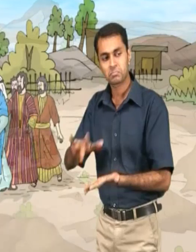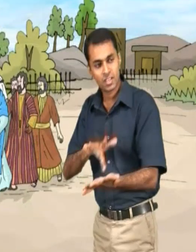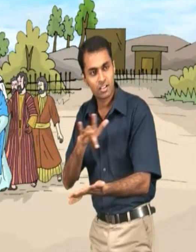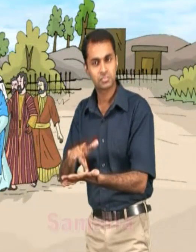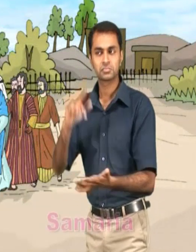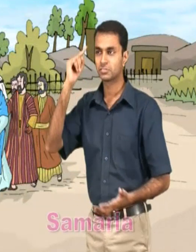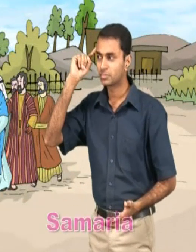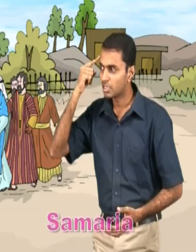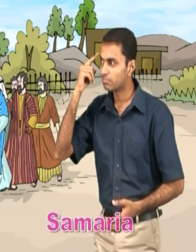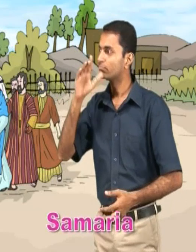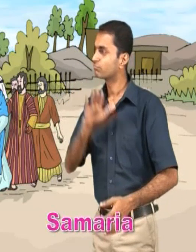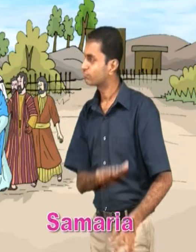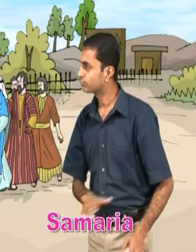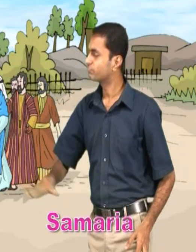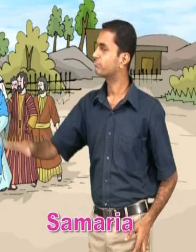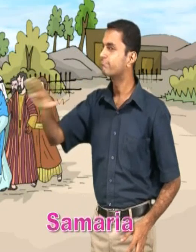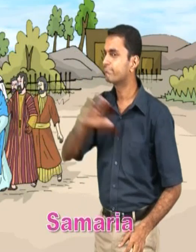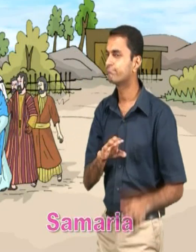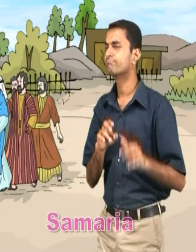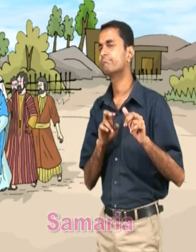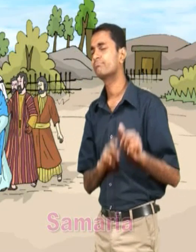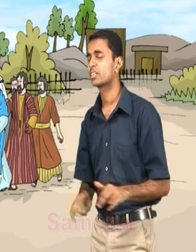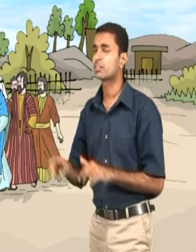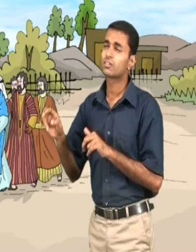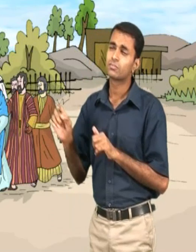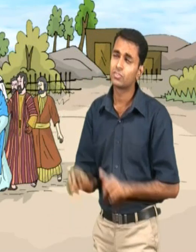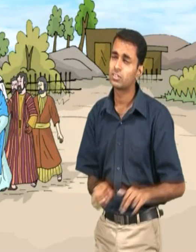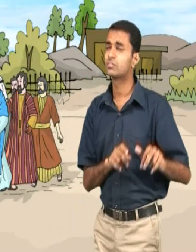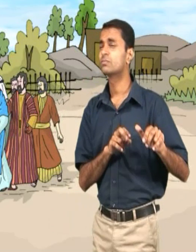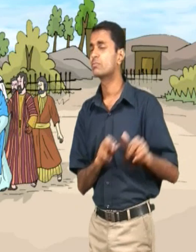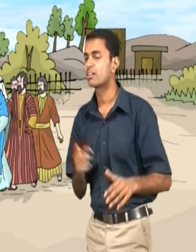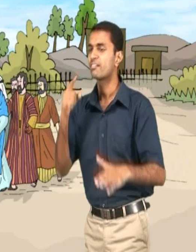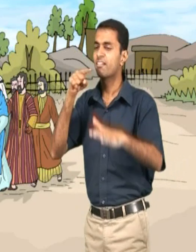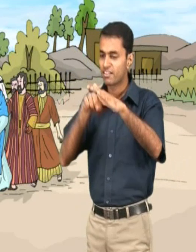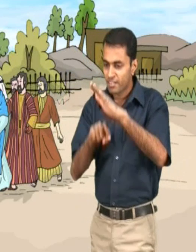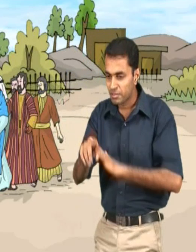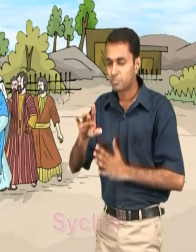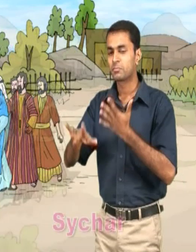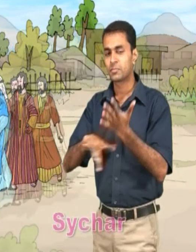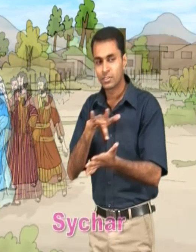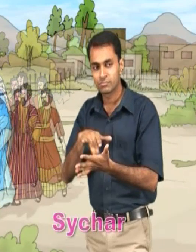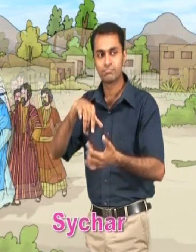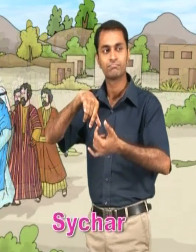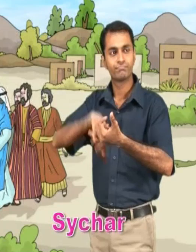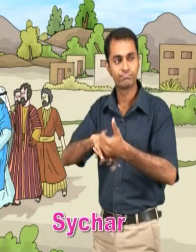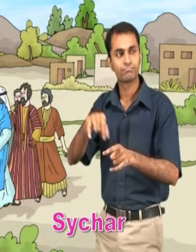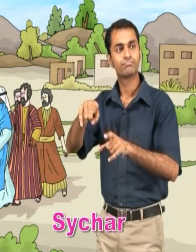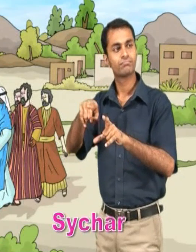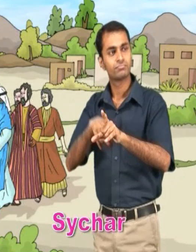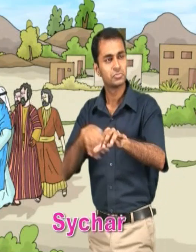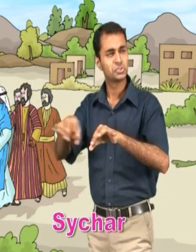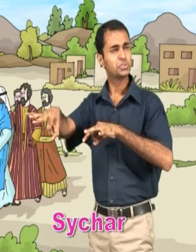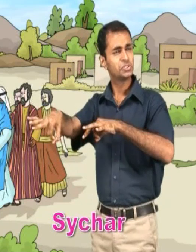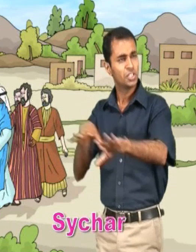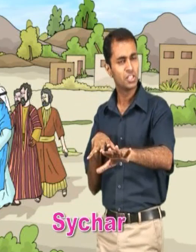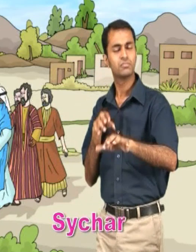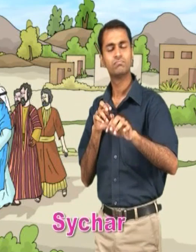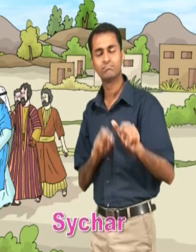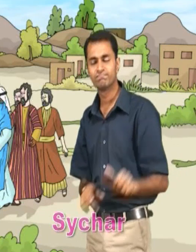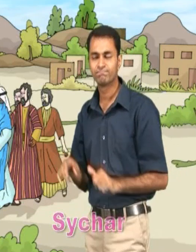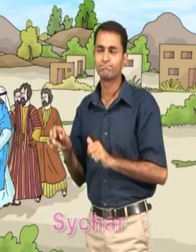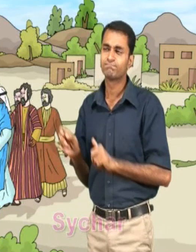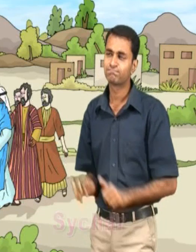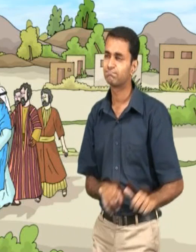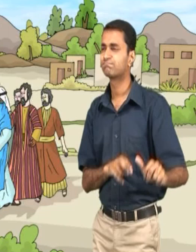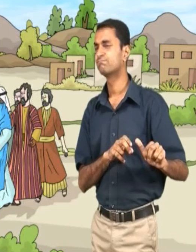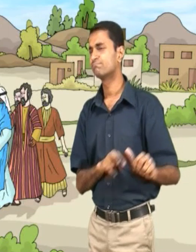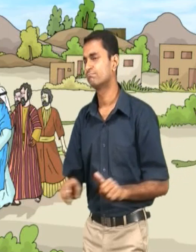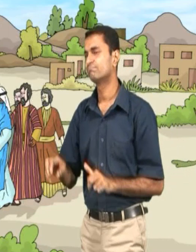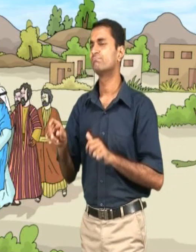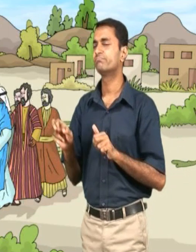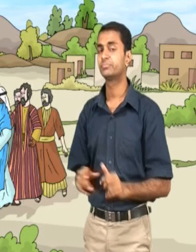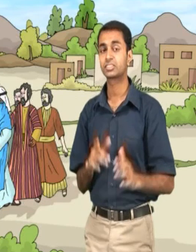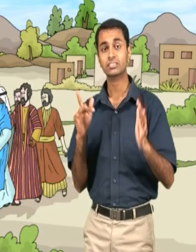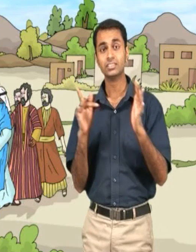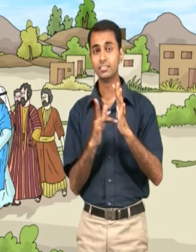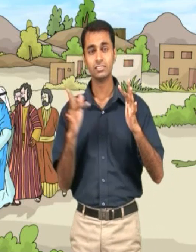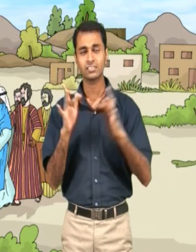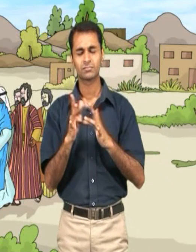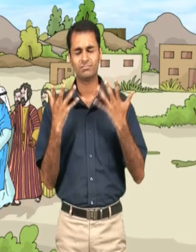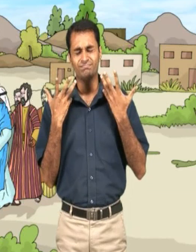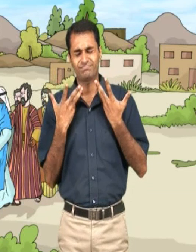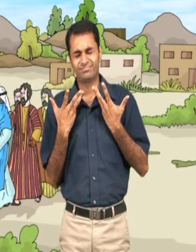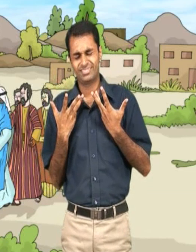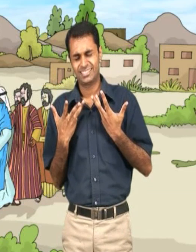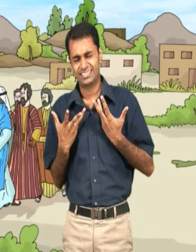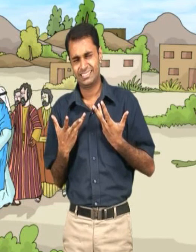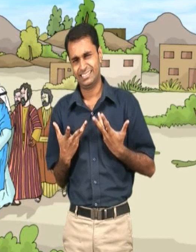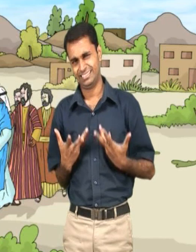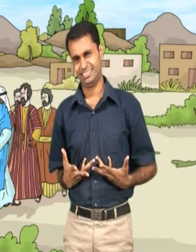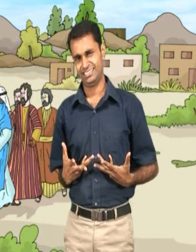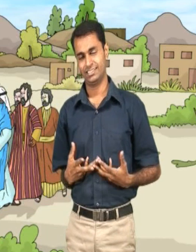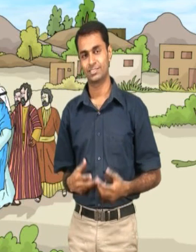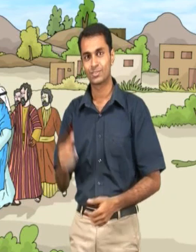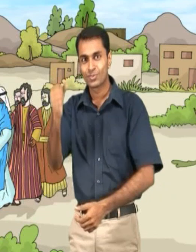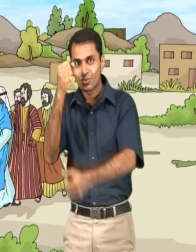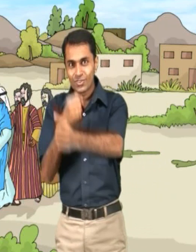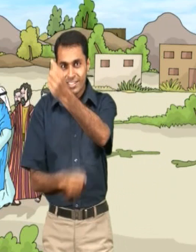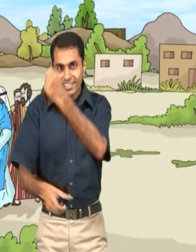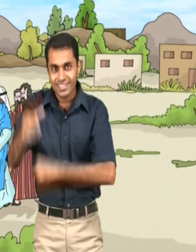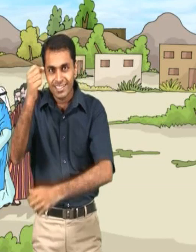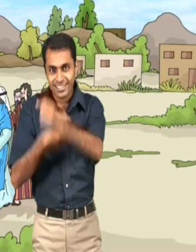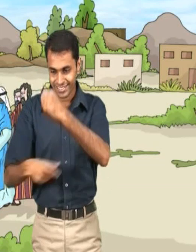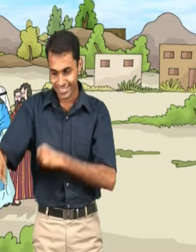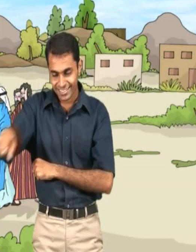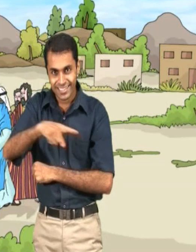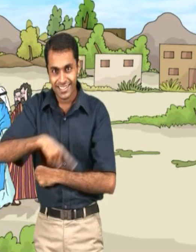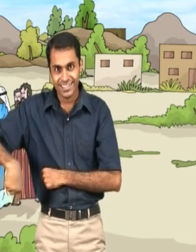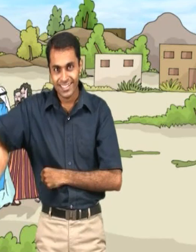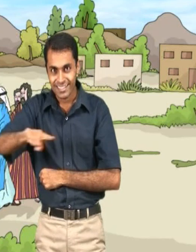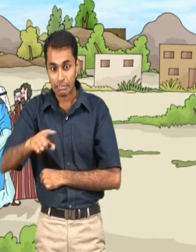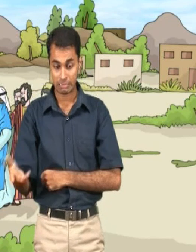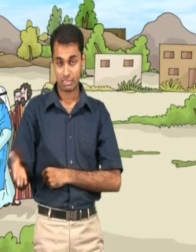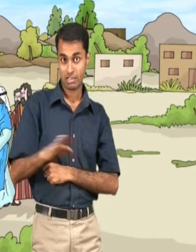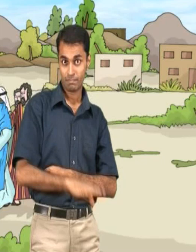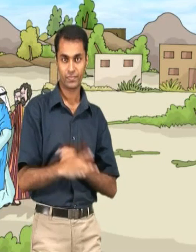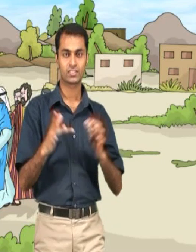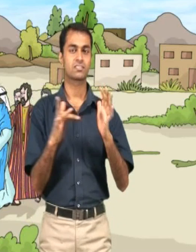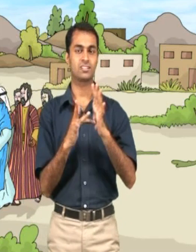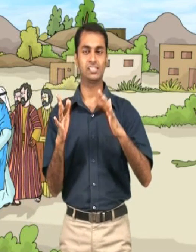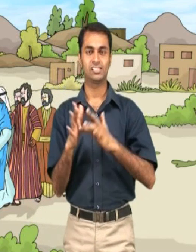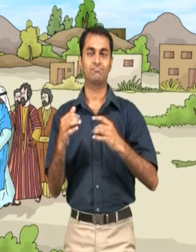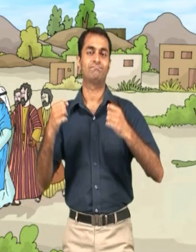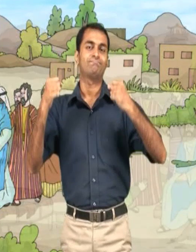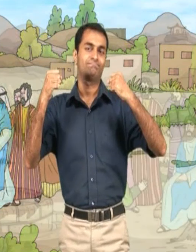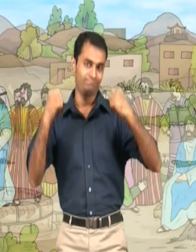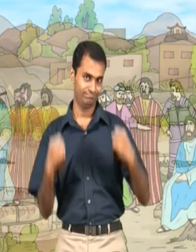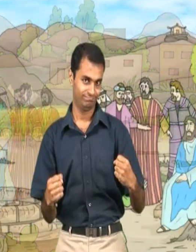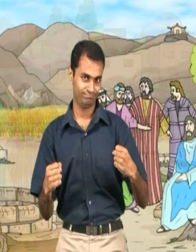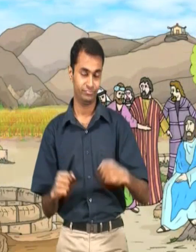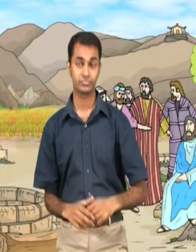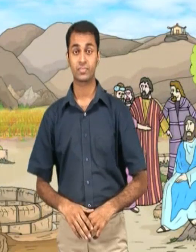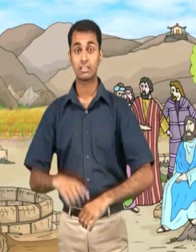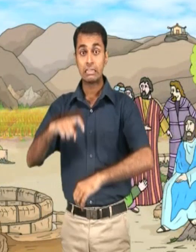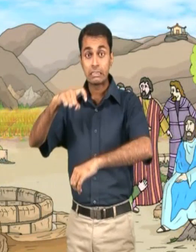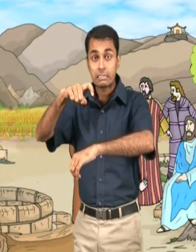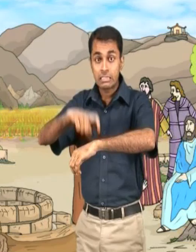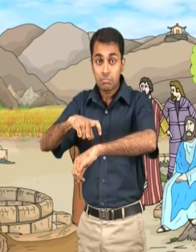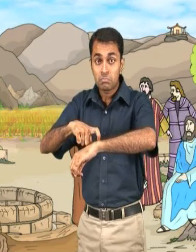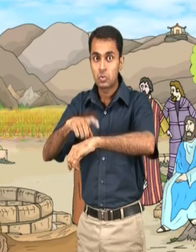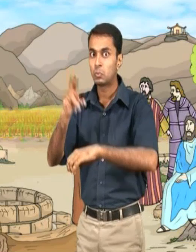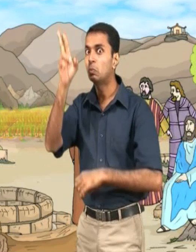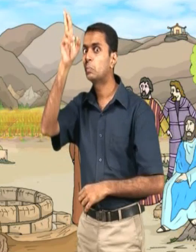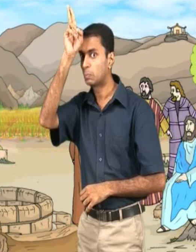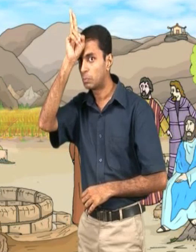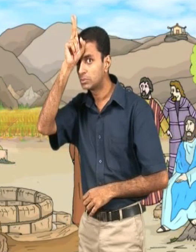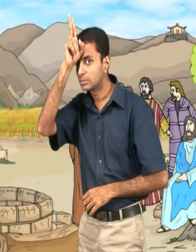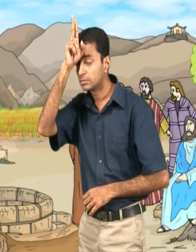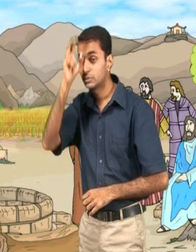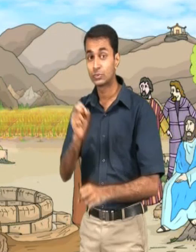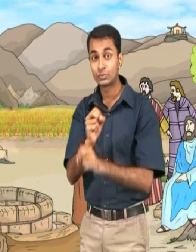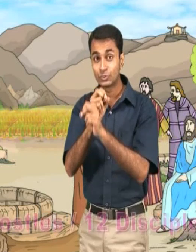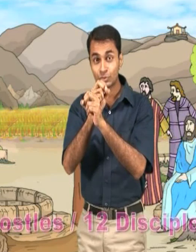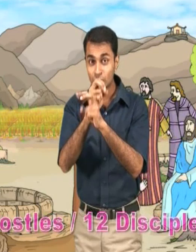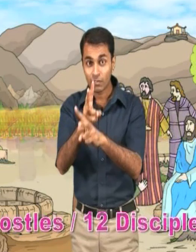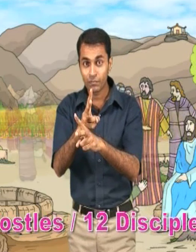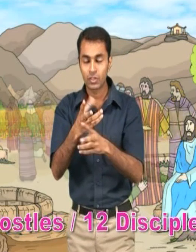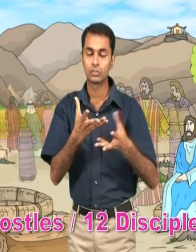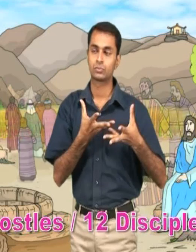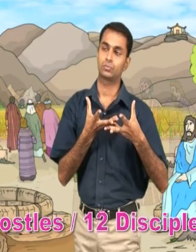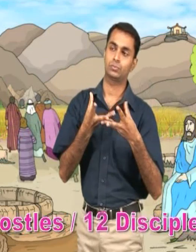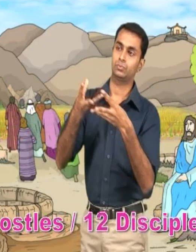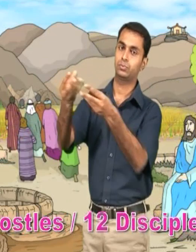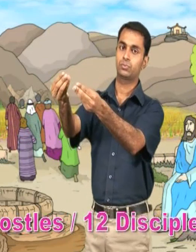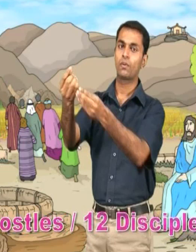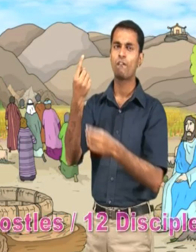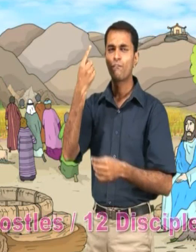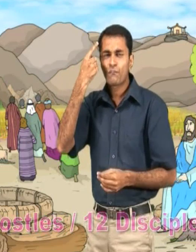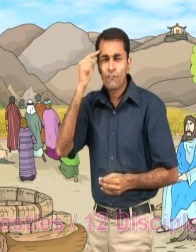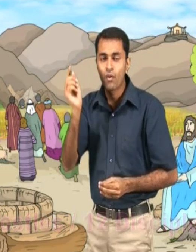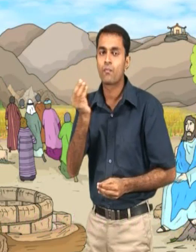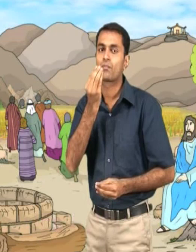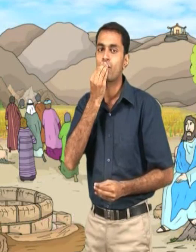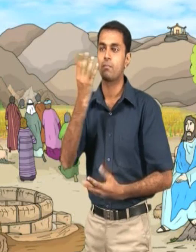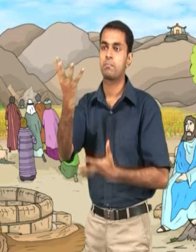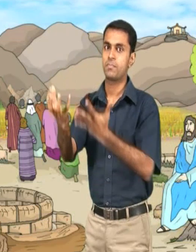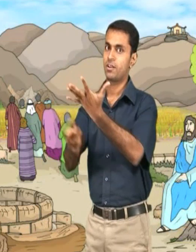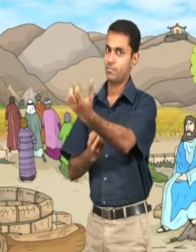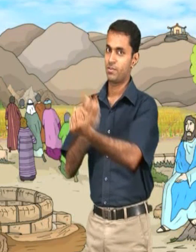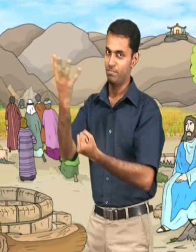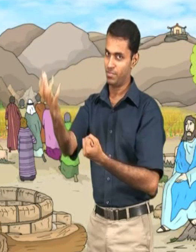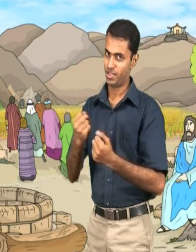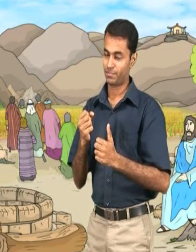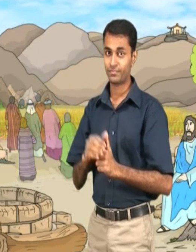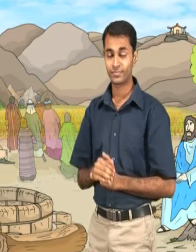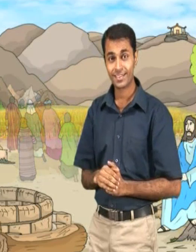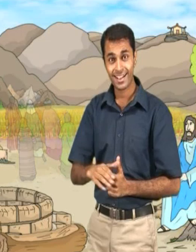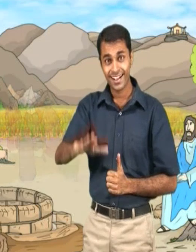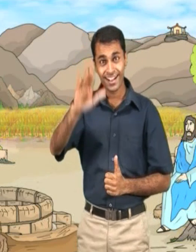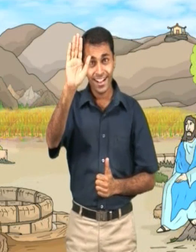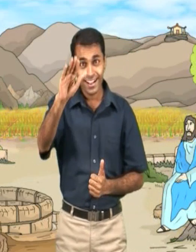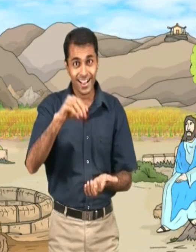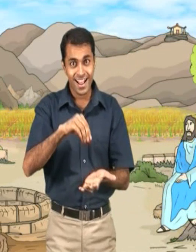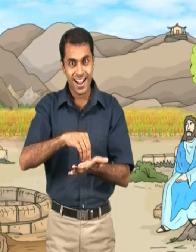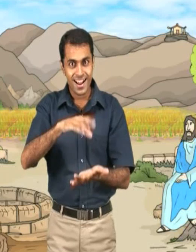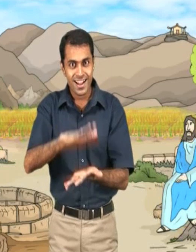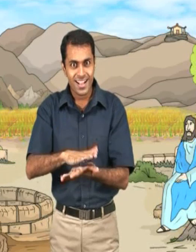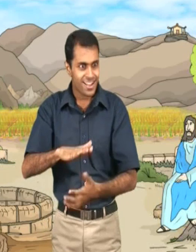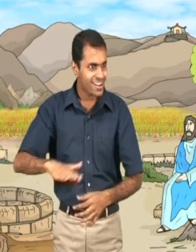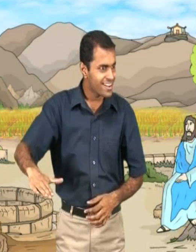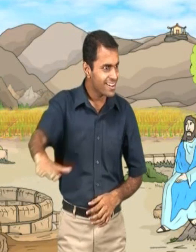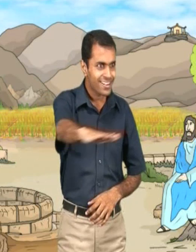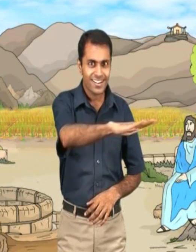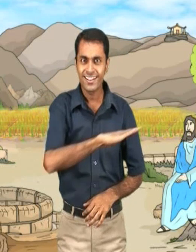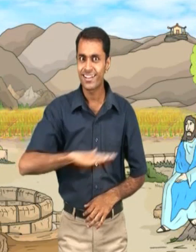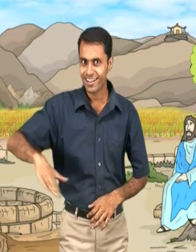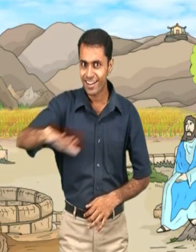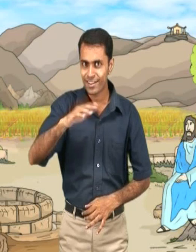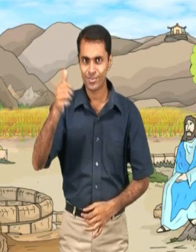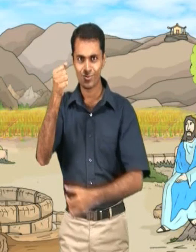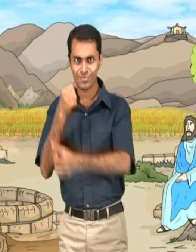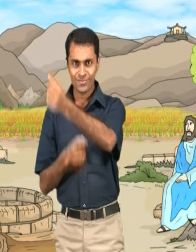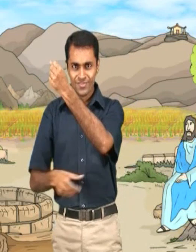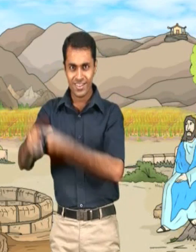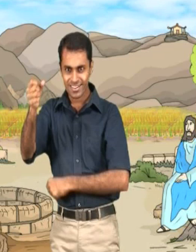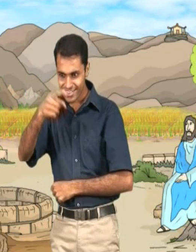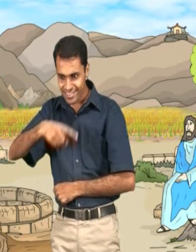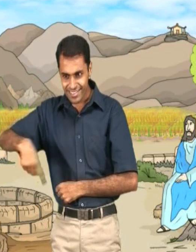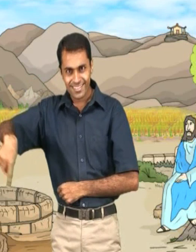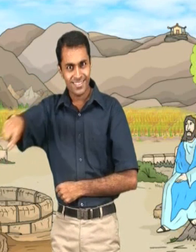So He came to a town of Samaria called Sychar, near the plot of ground that Jacob had given to his son Joseph.